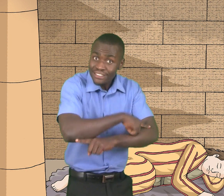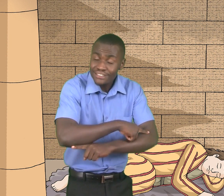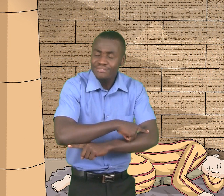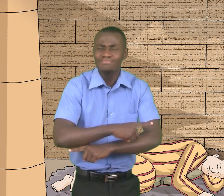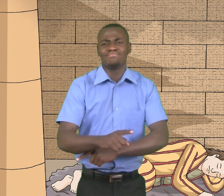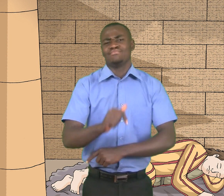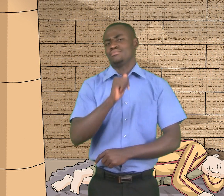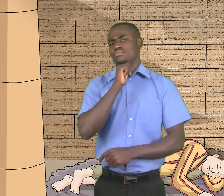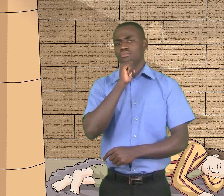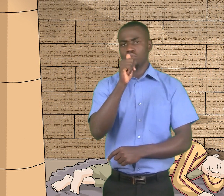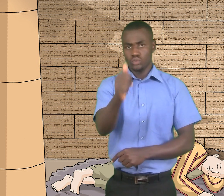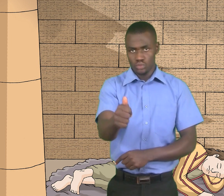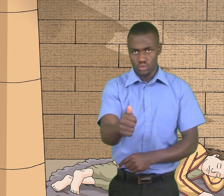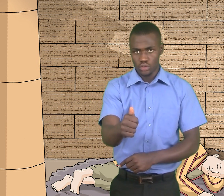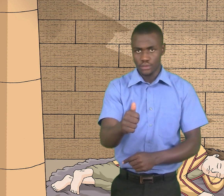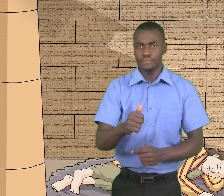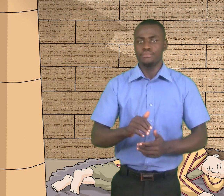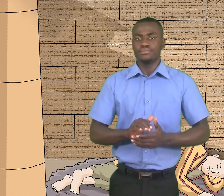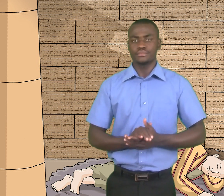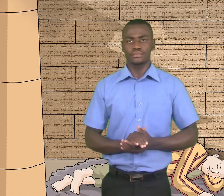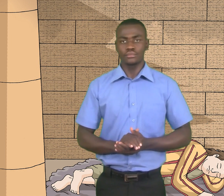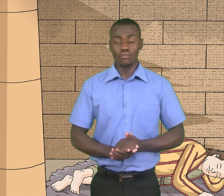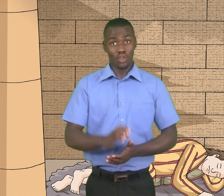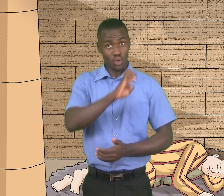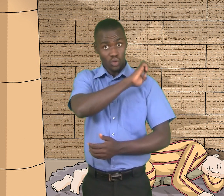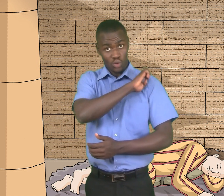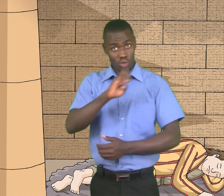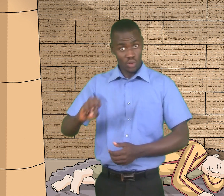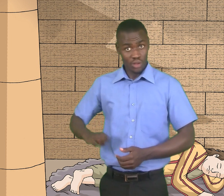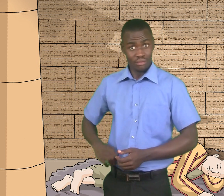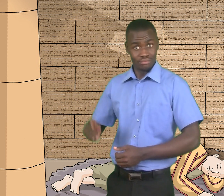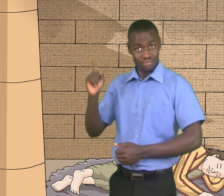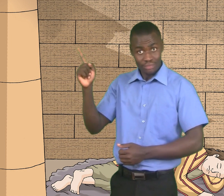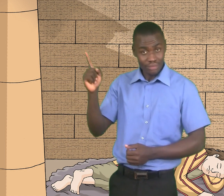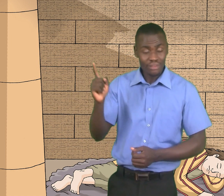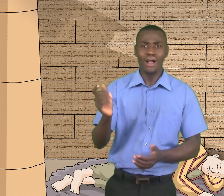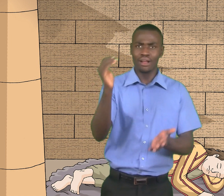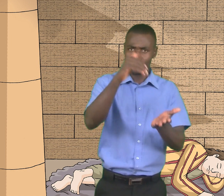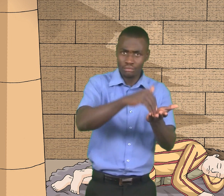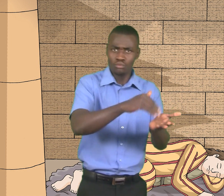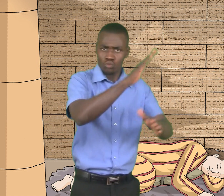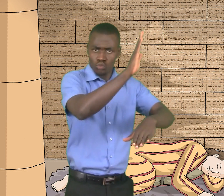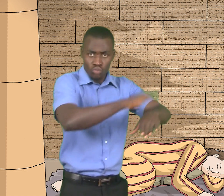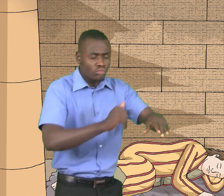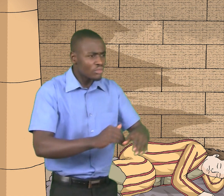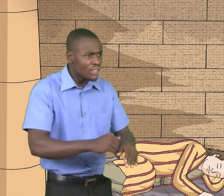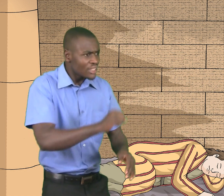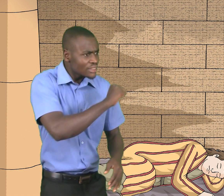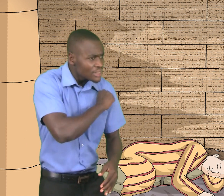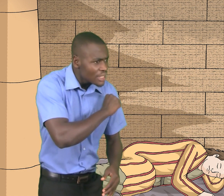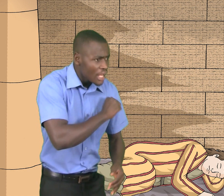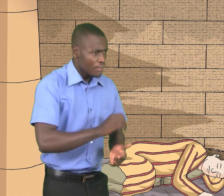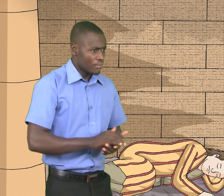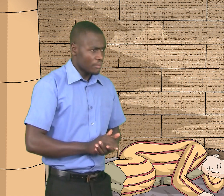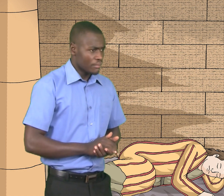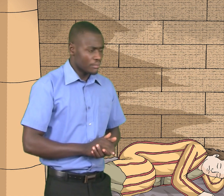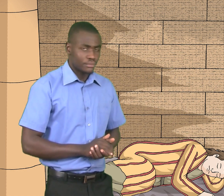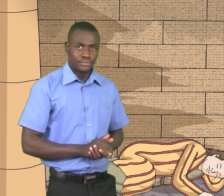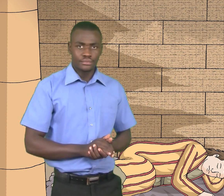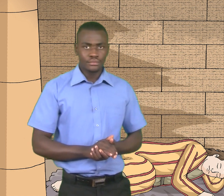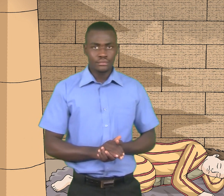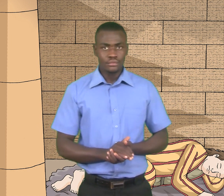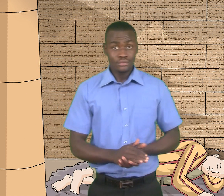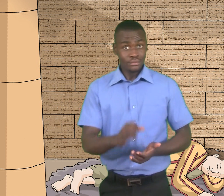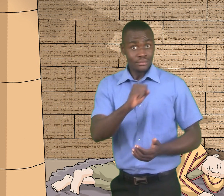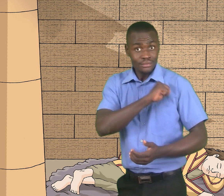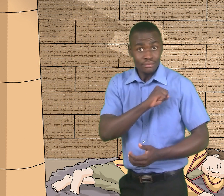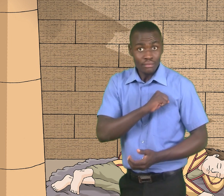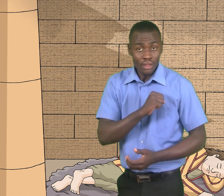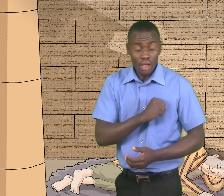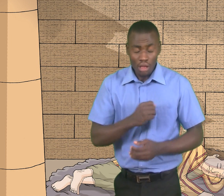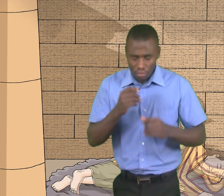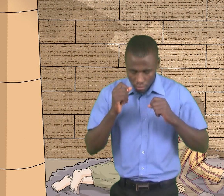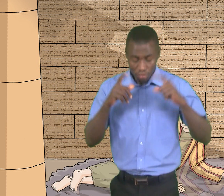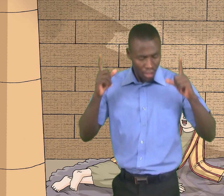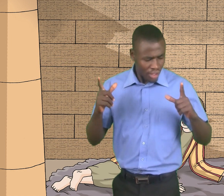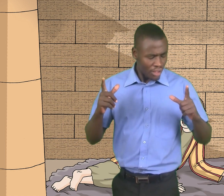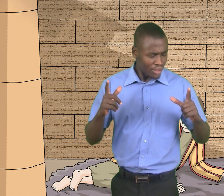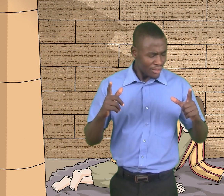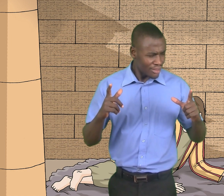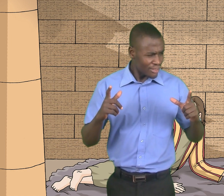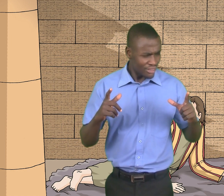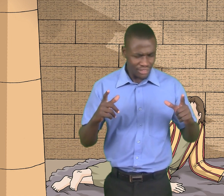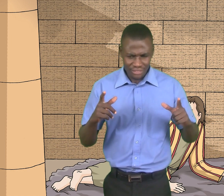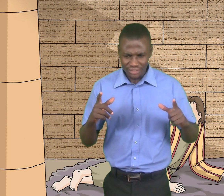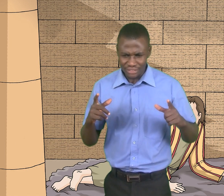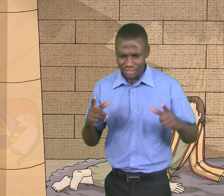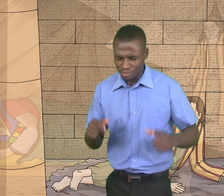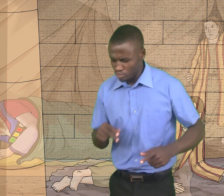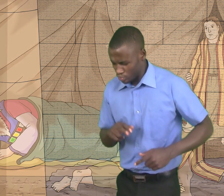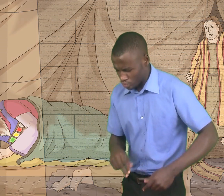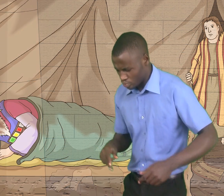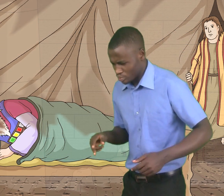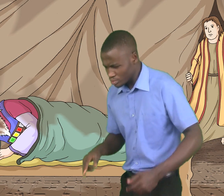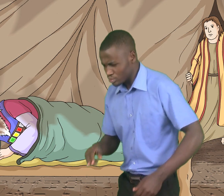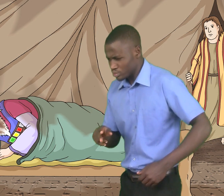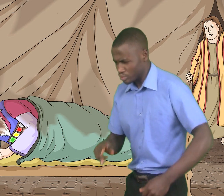Once again, for the third time, the LORD called to Samuel.